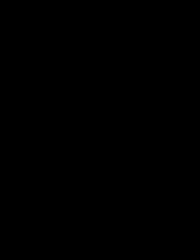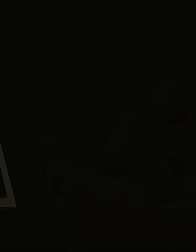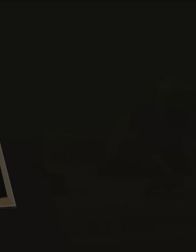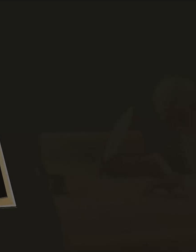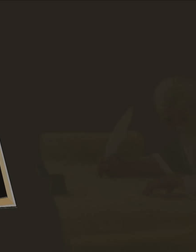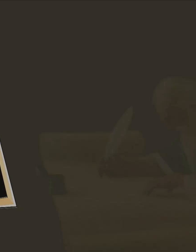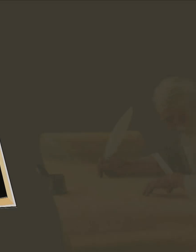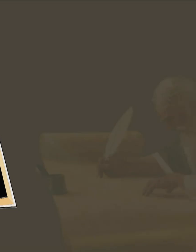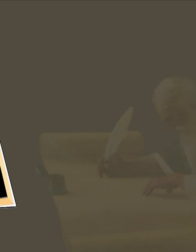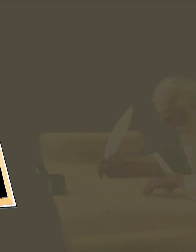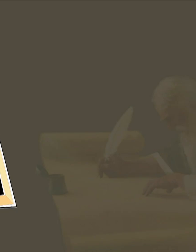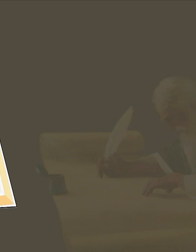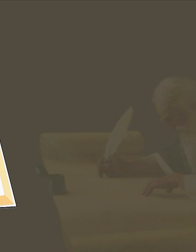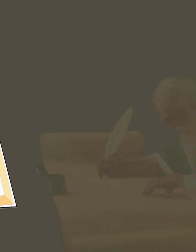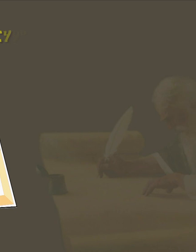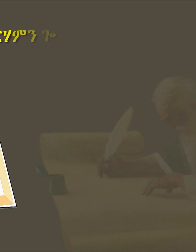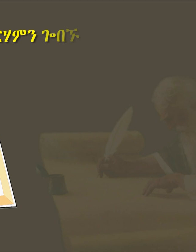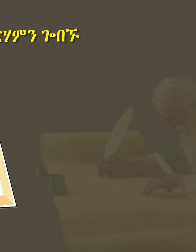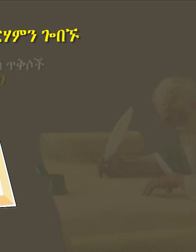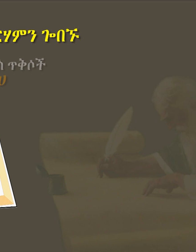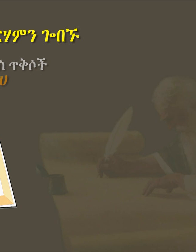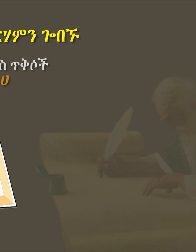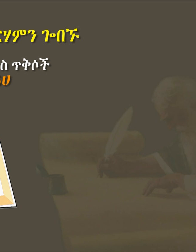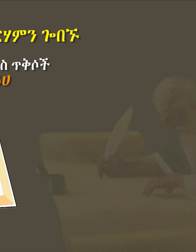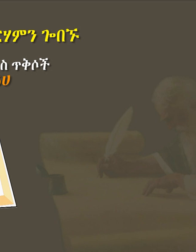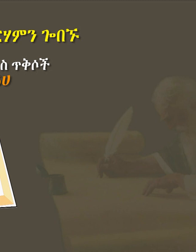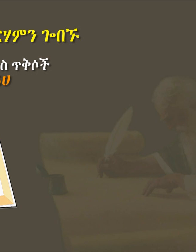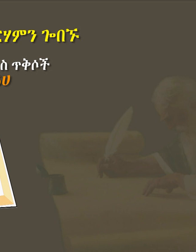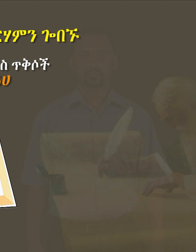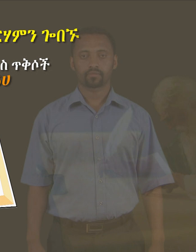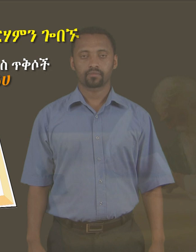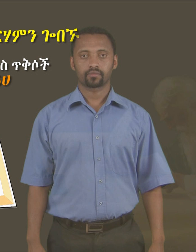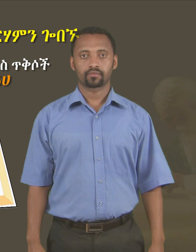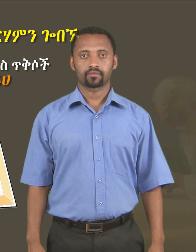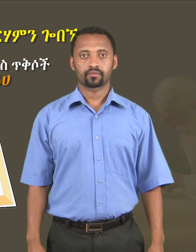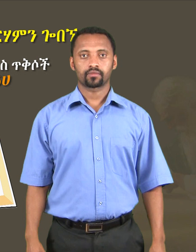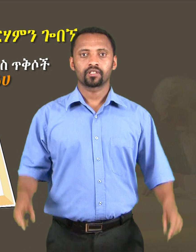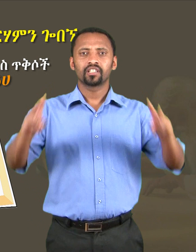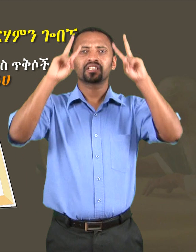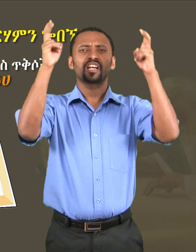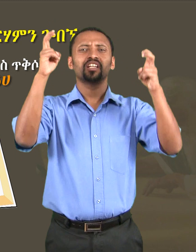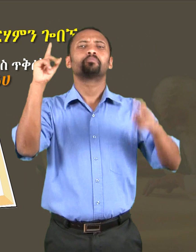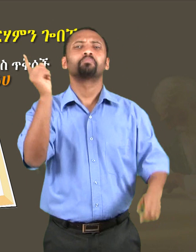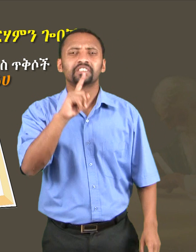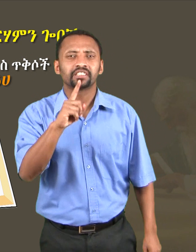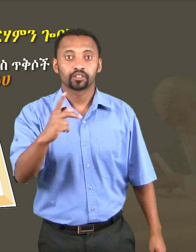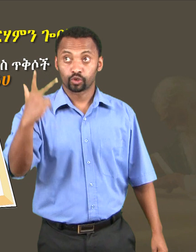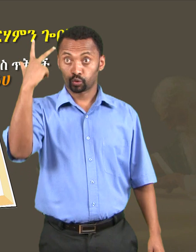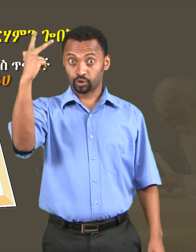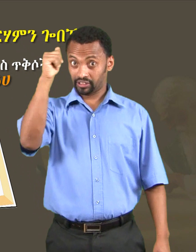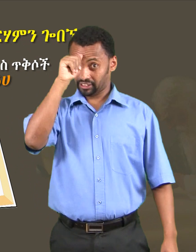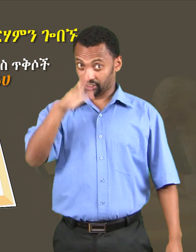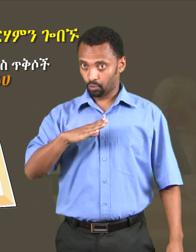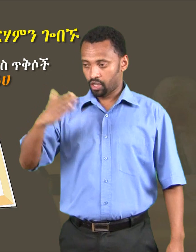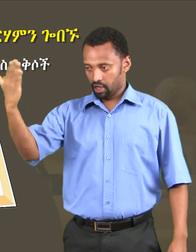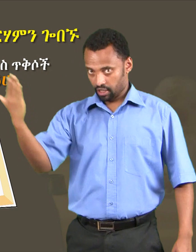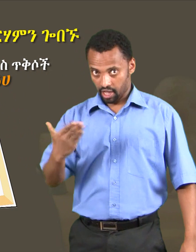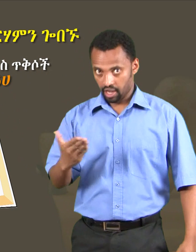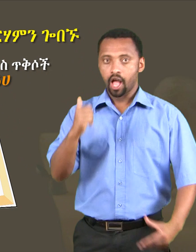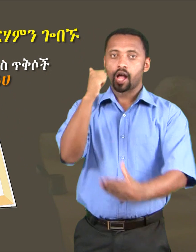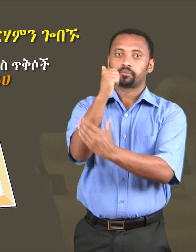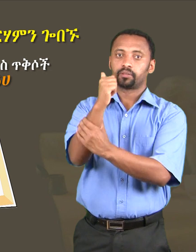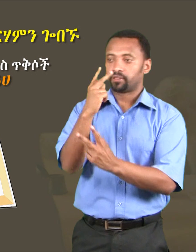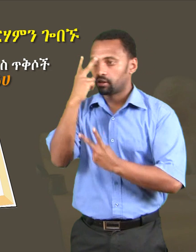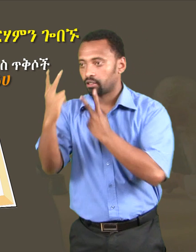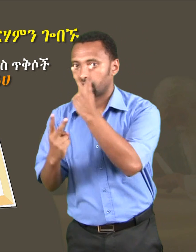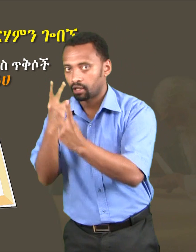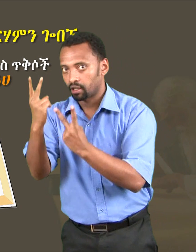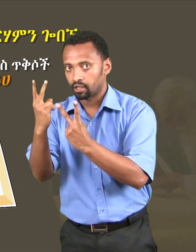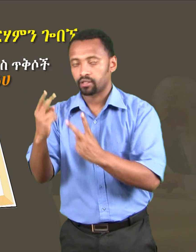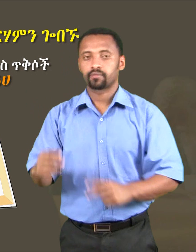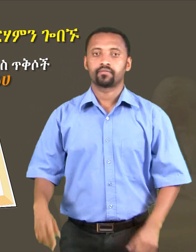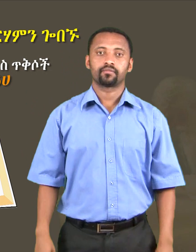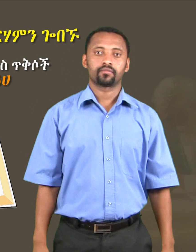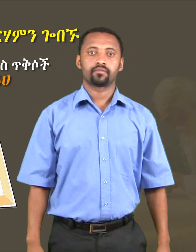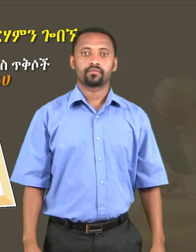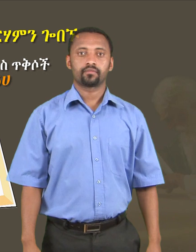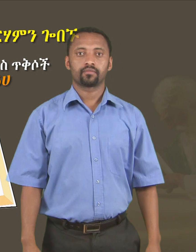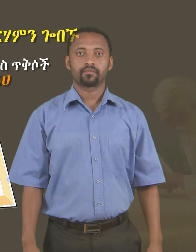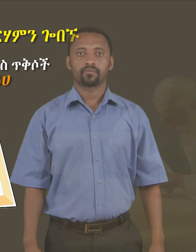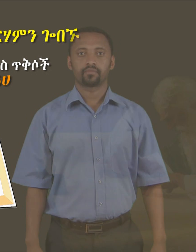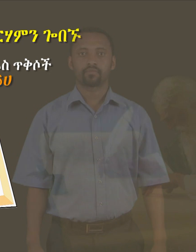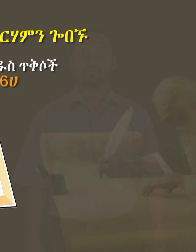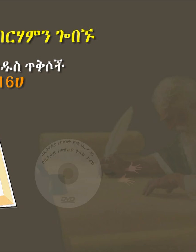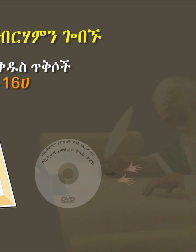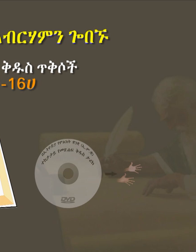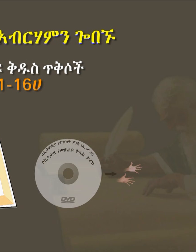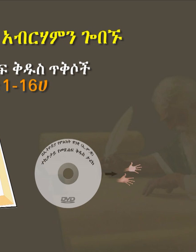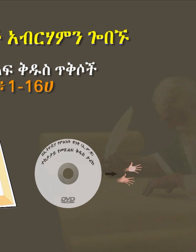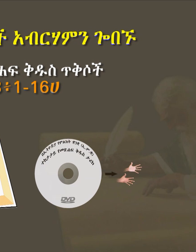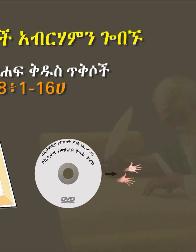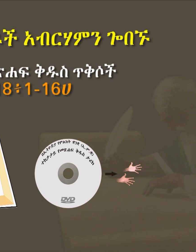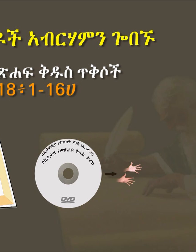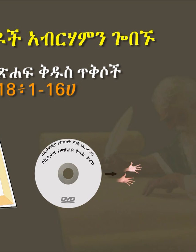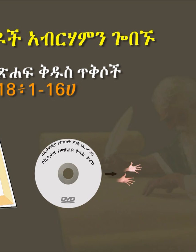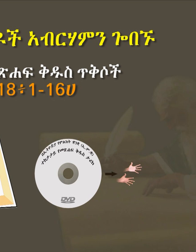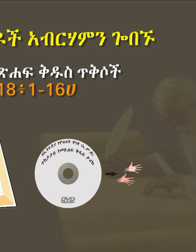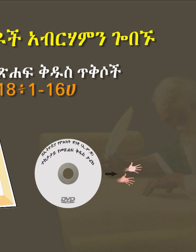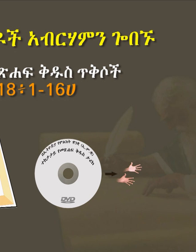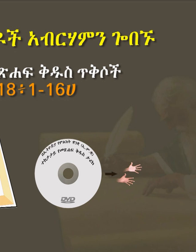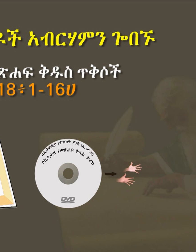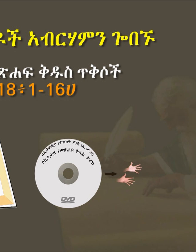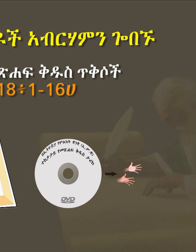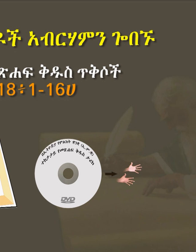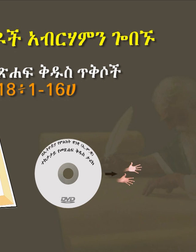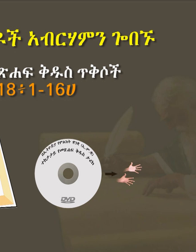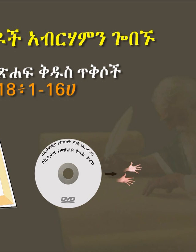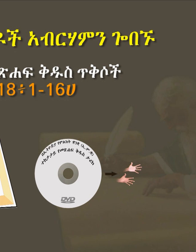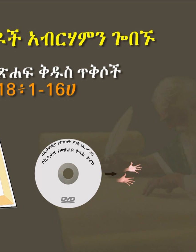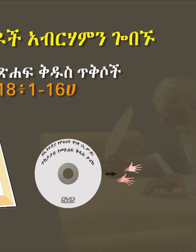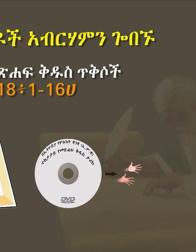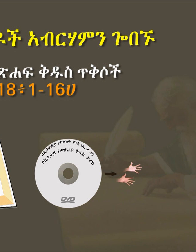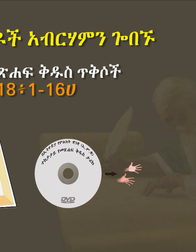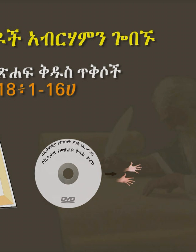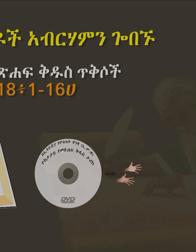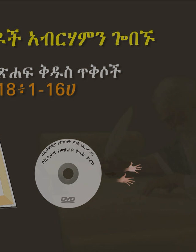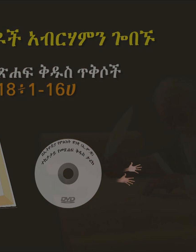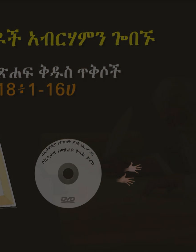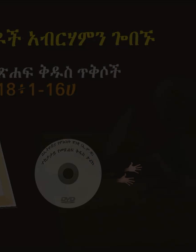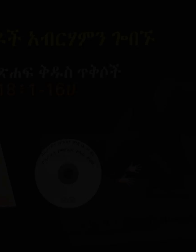Three men visit Abraham